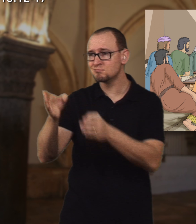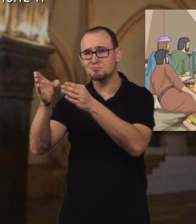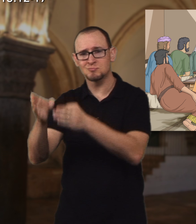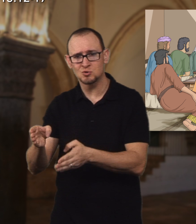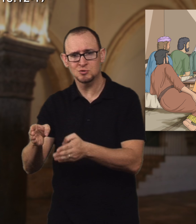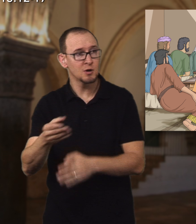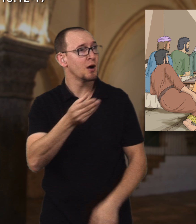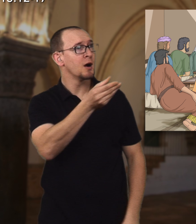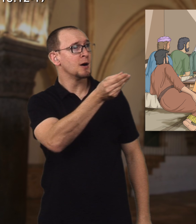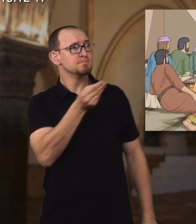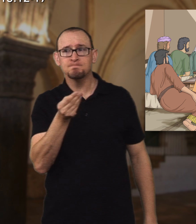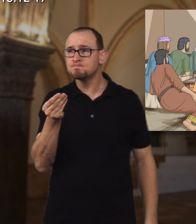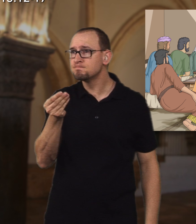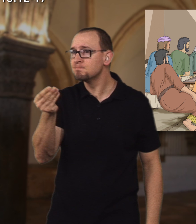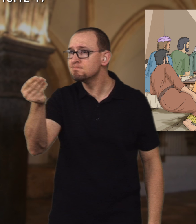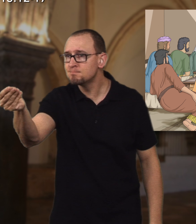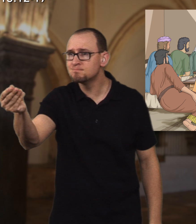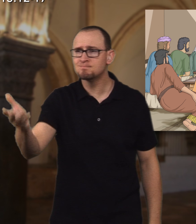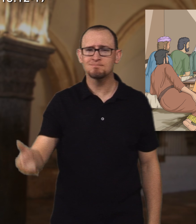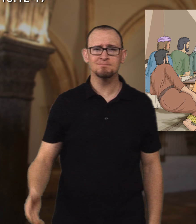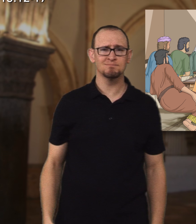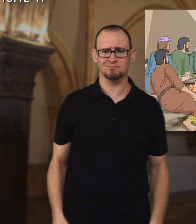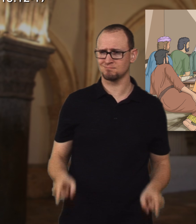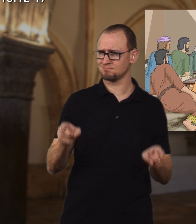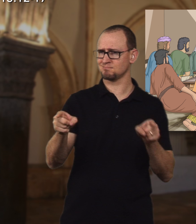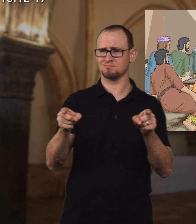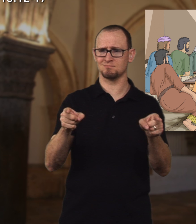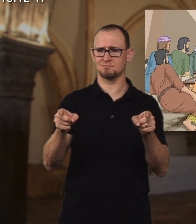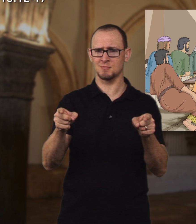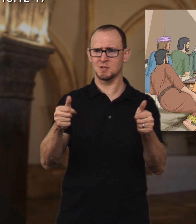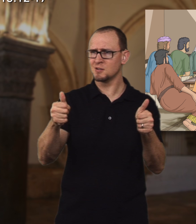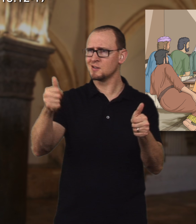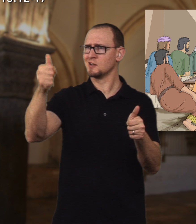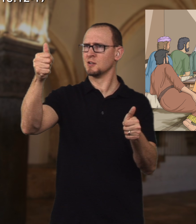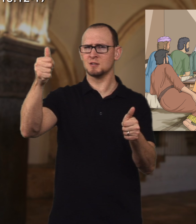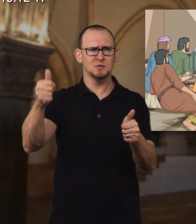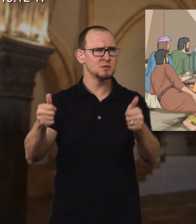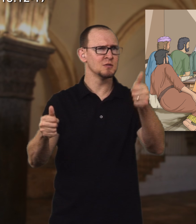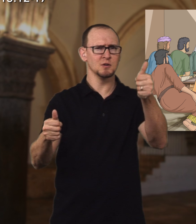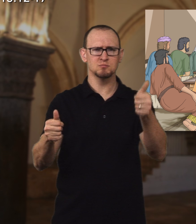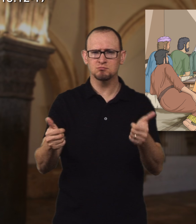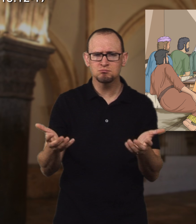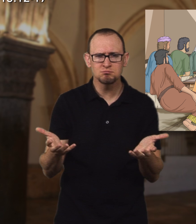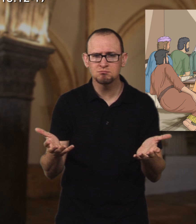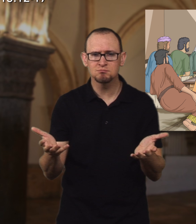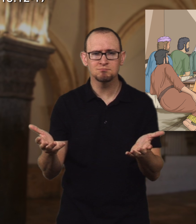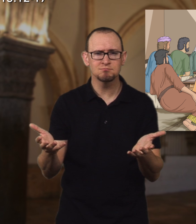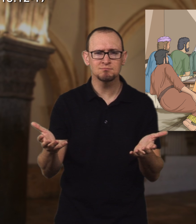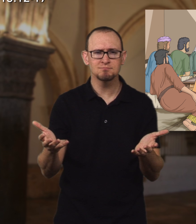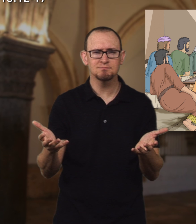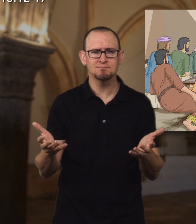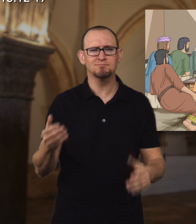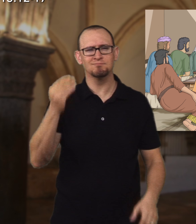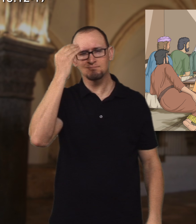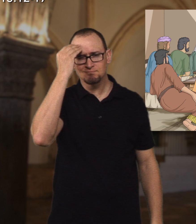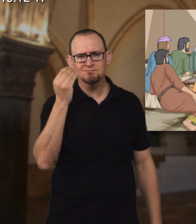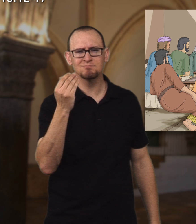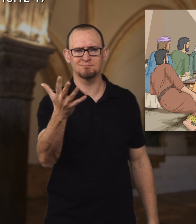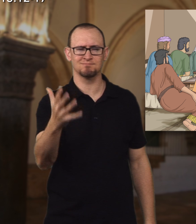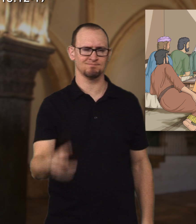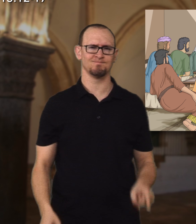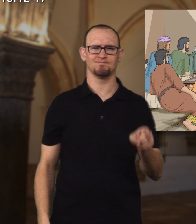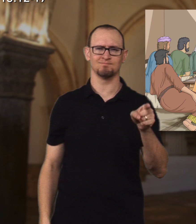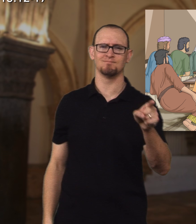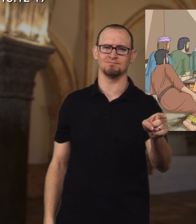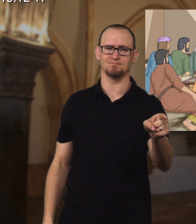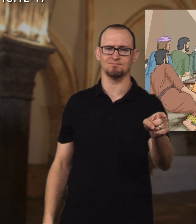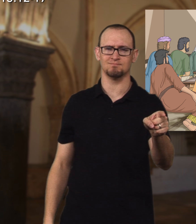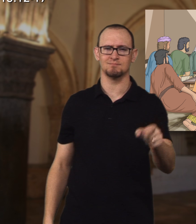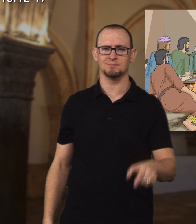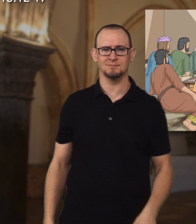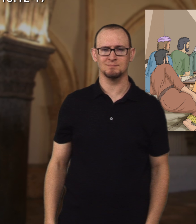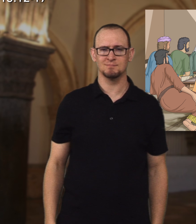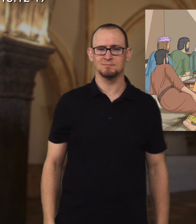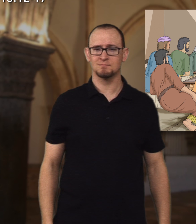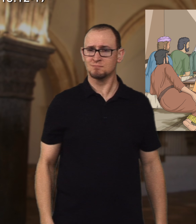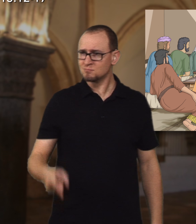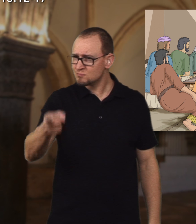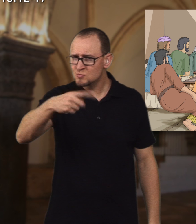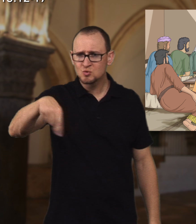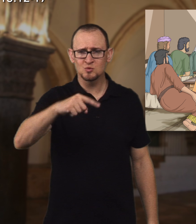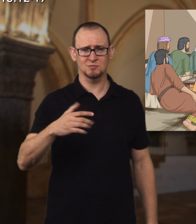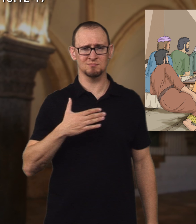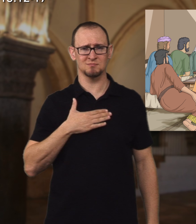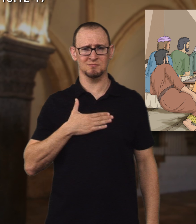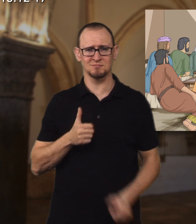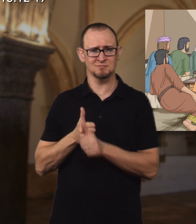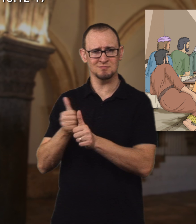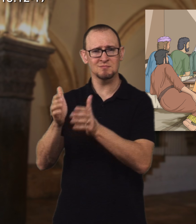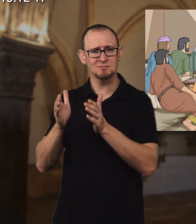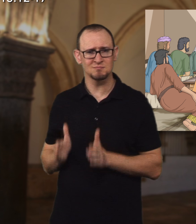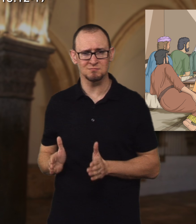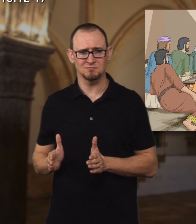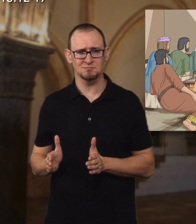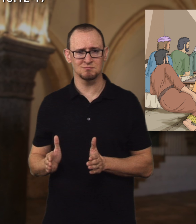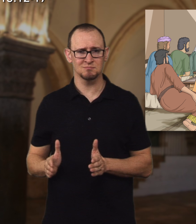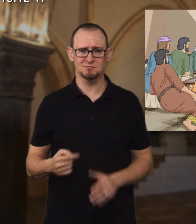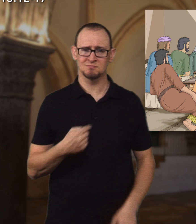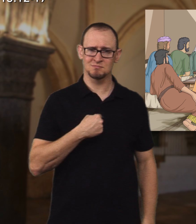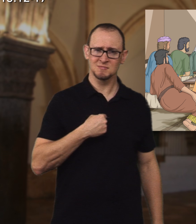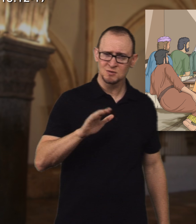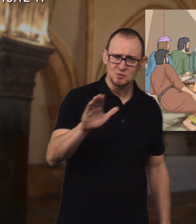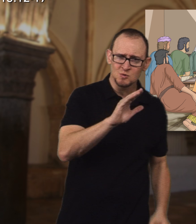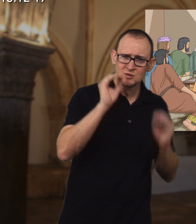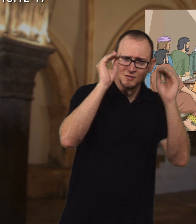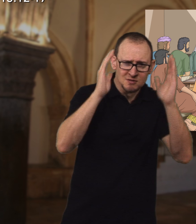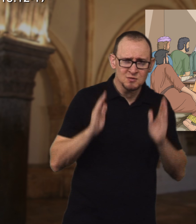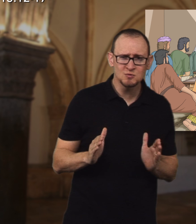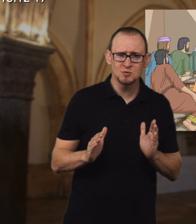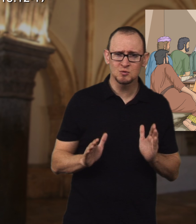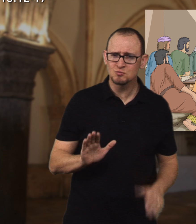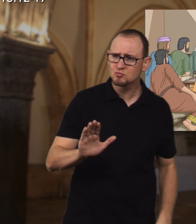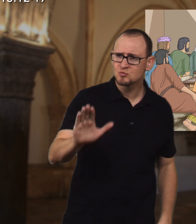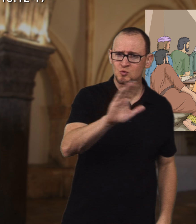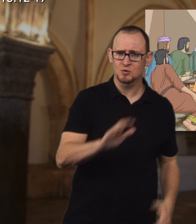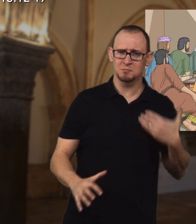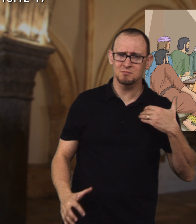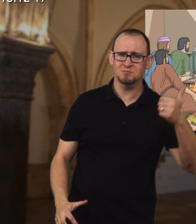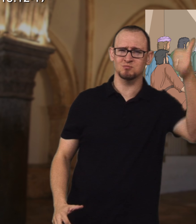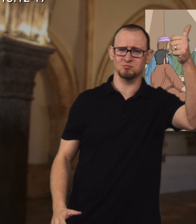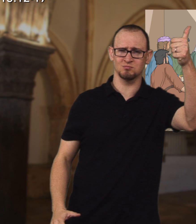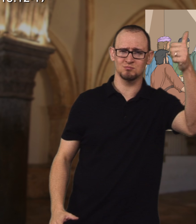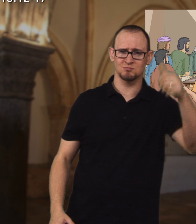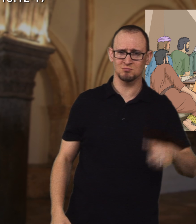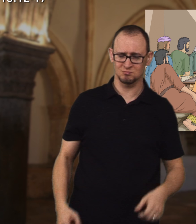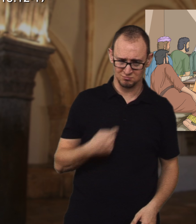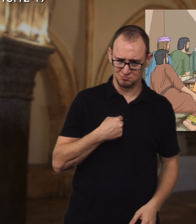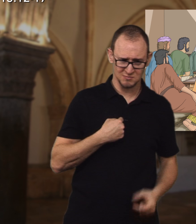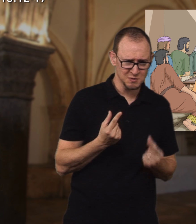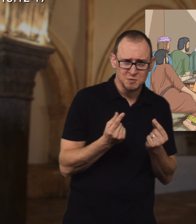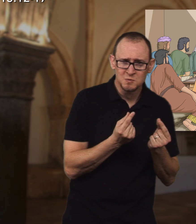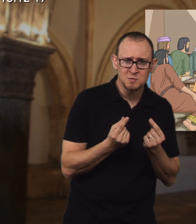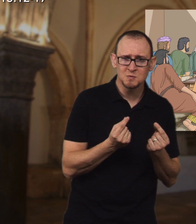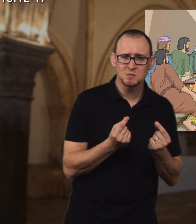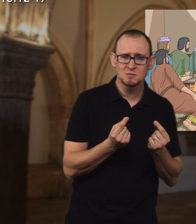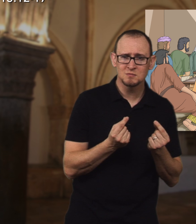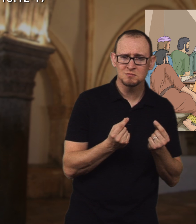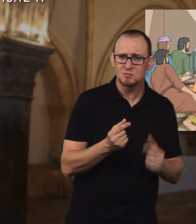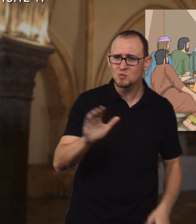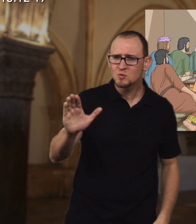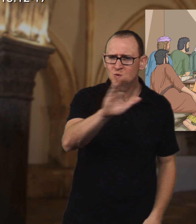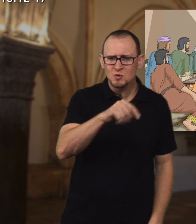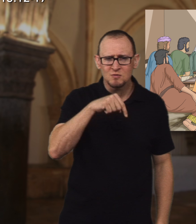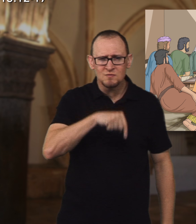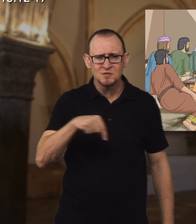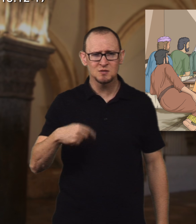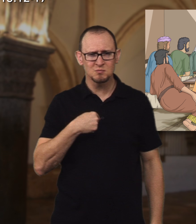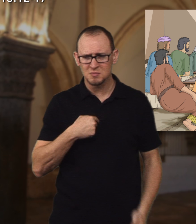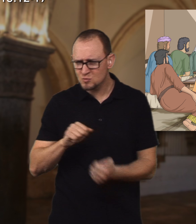I have set you an example so that you should do as I have done for you.